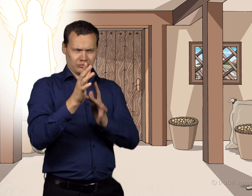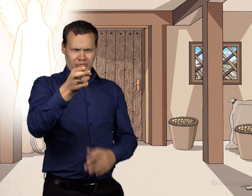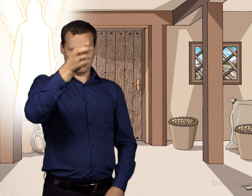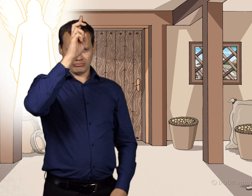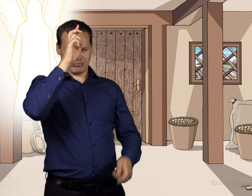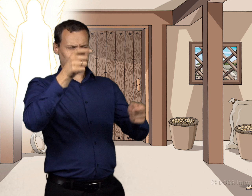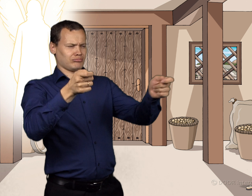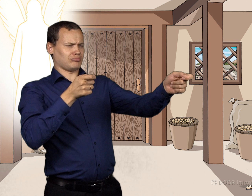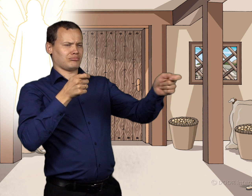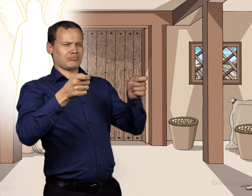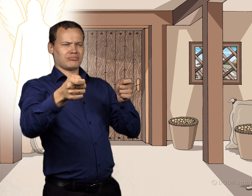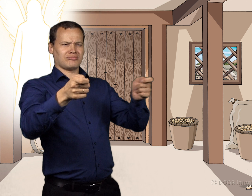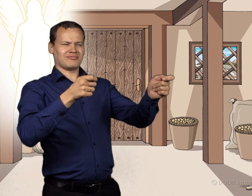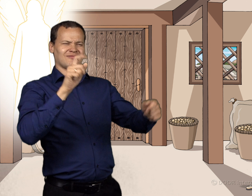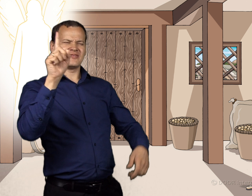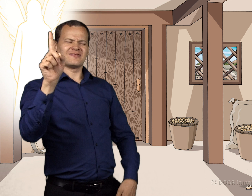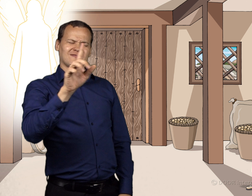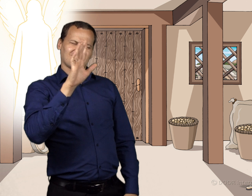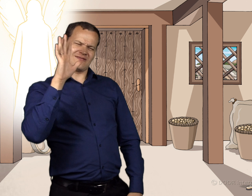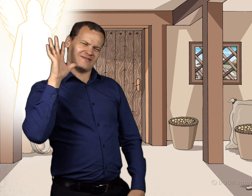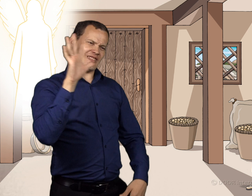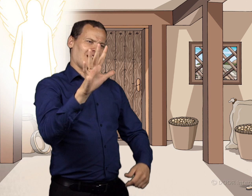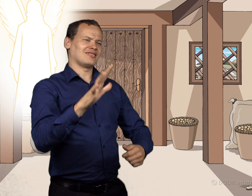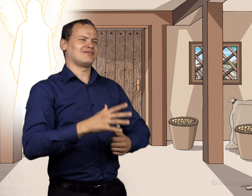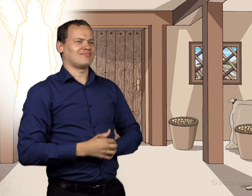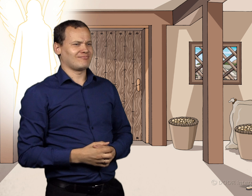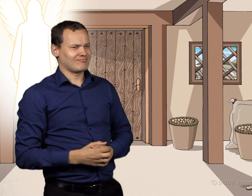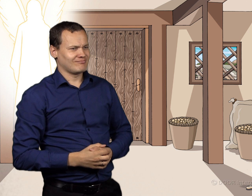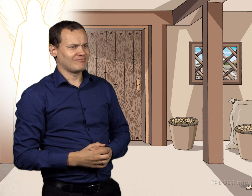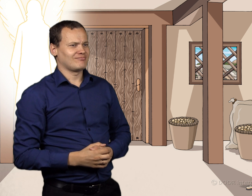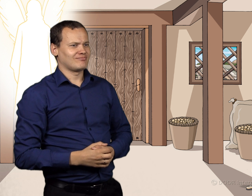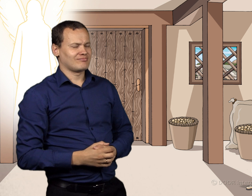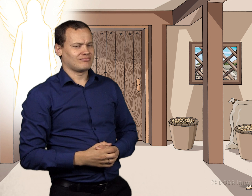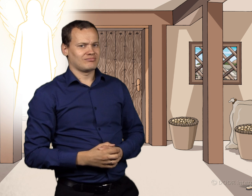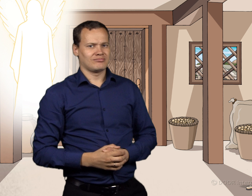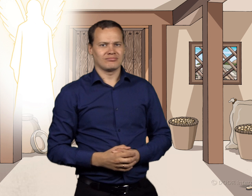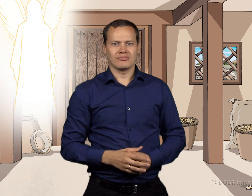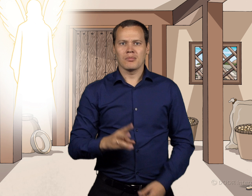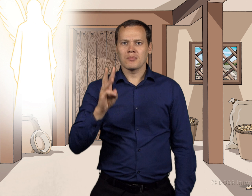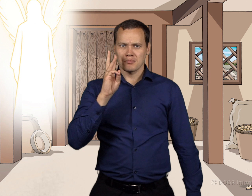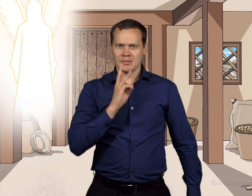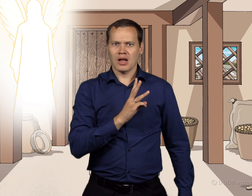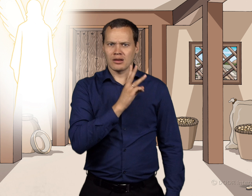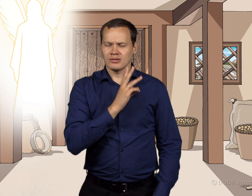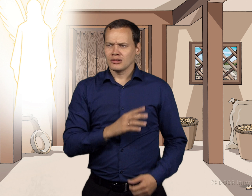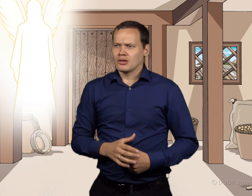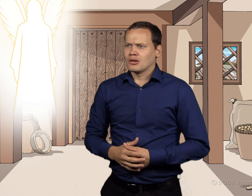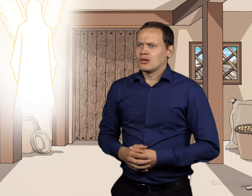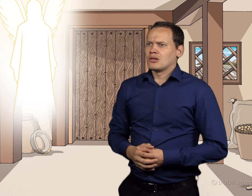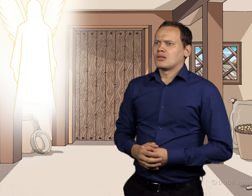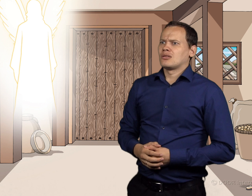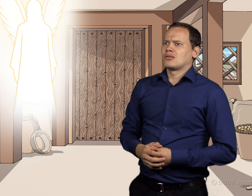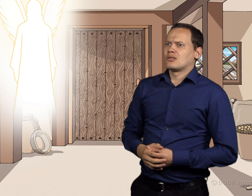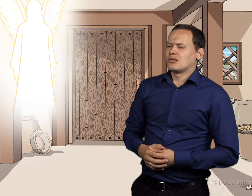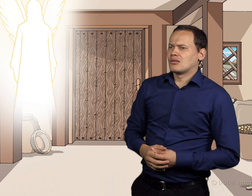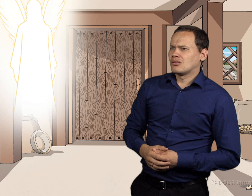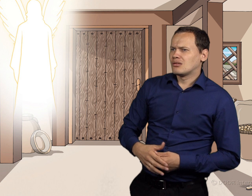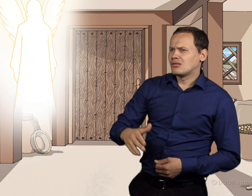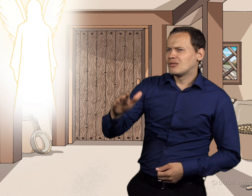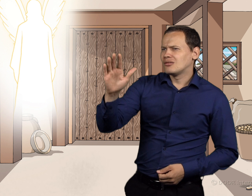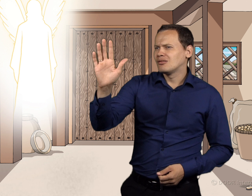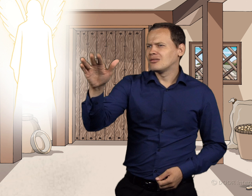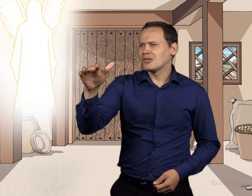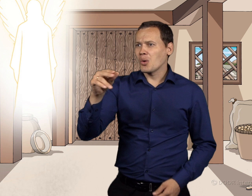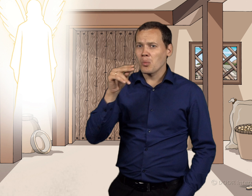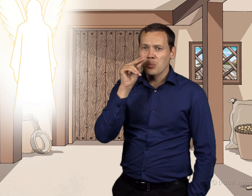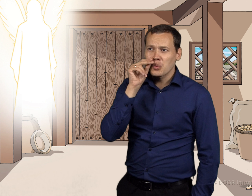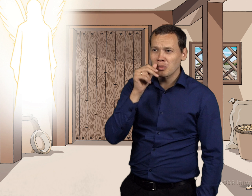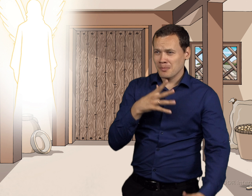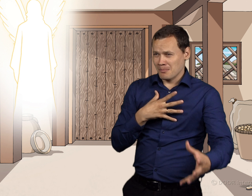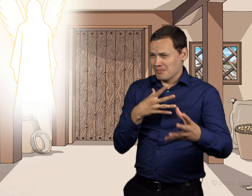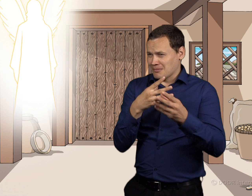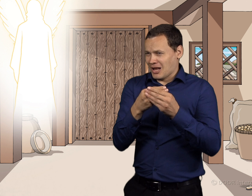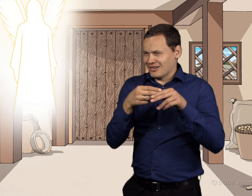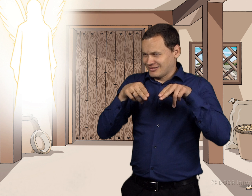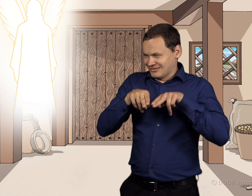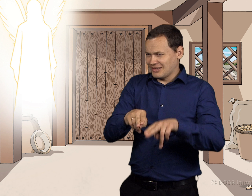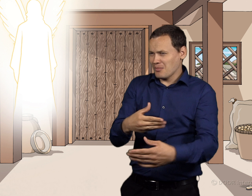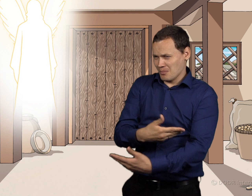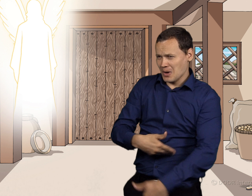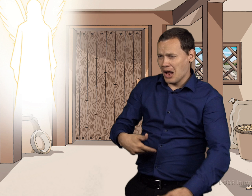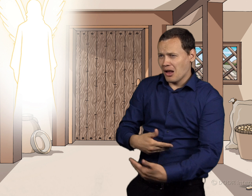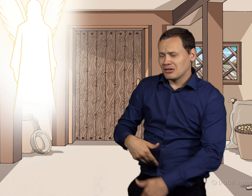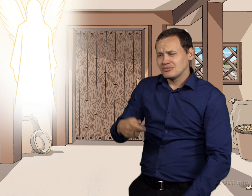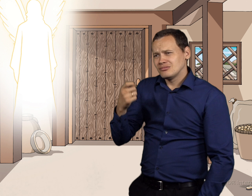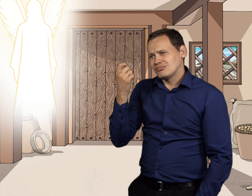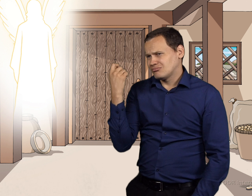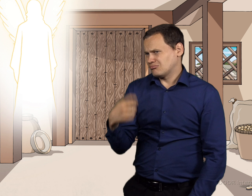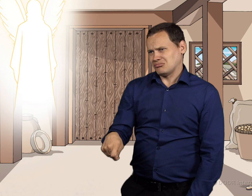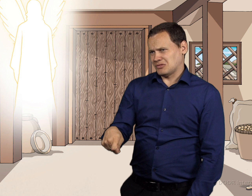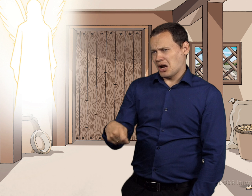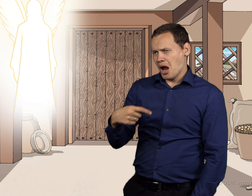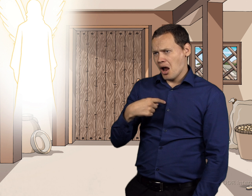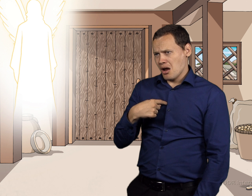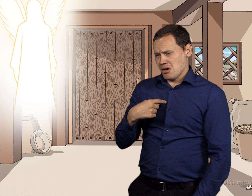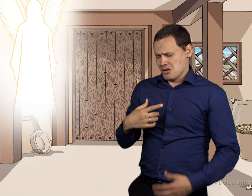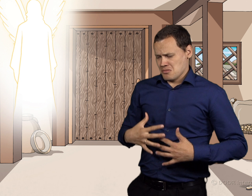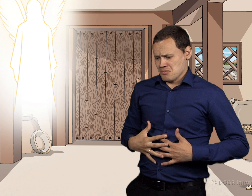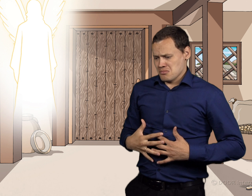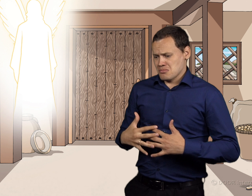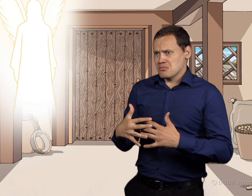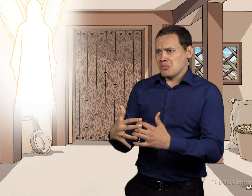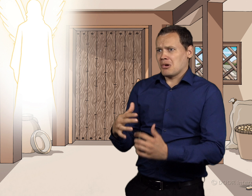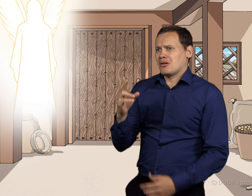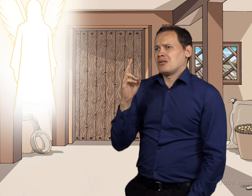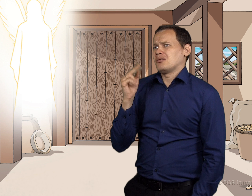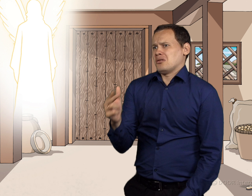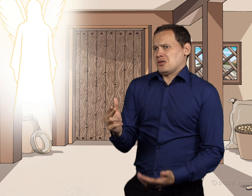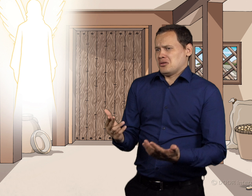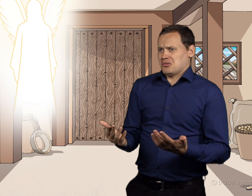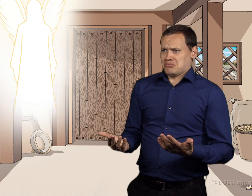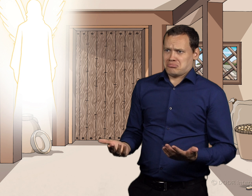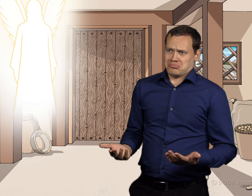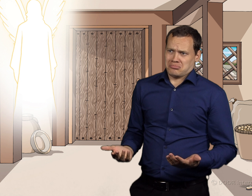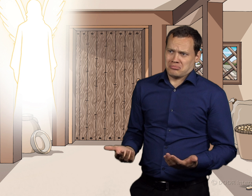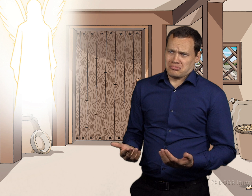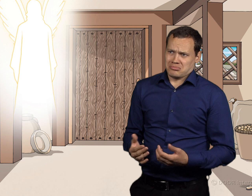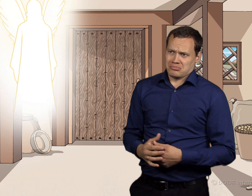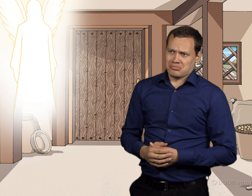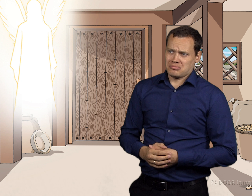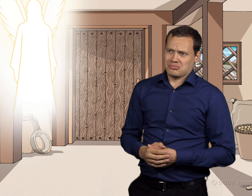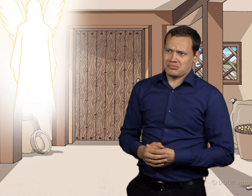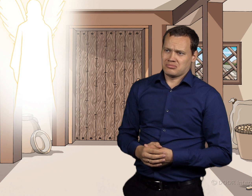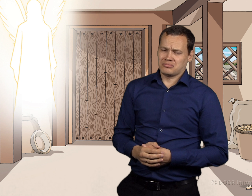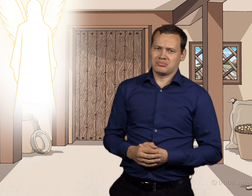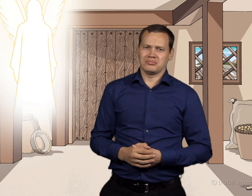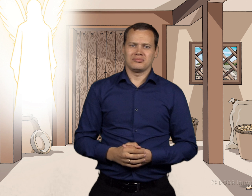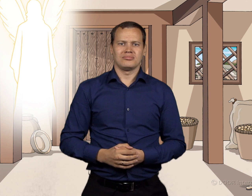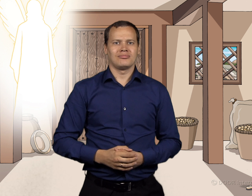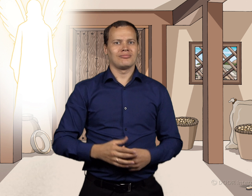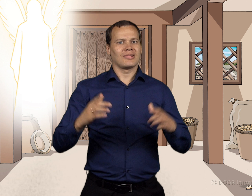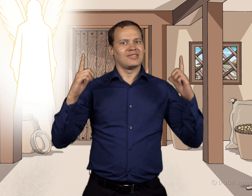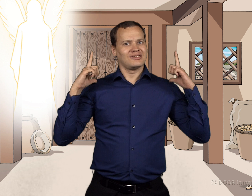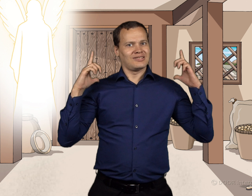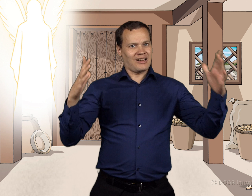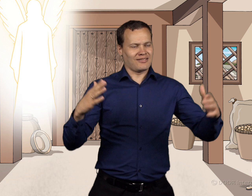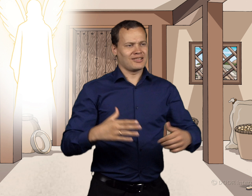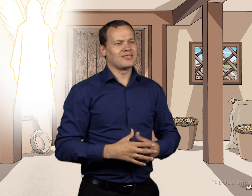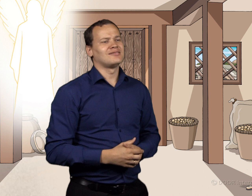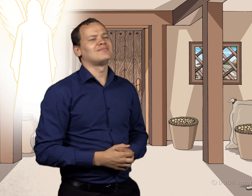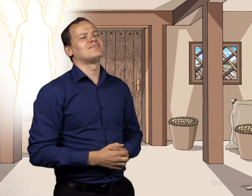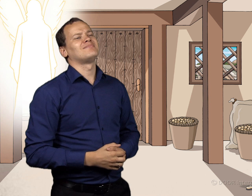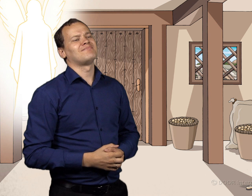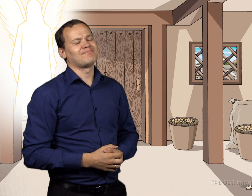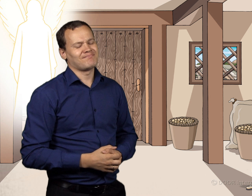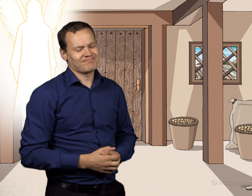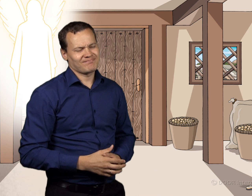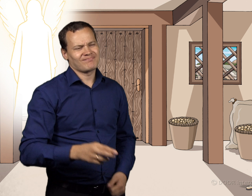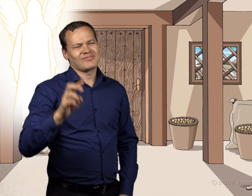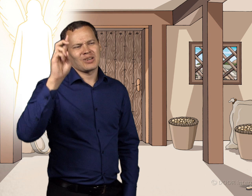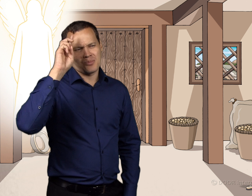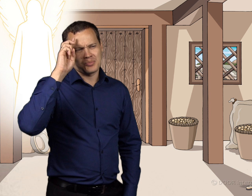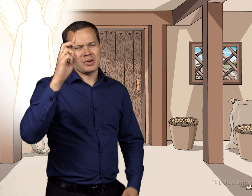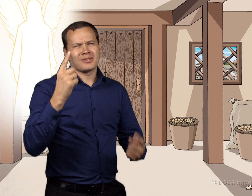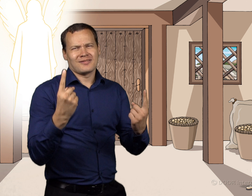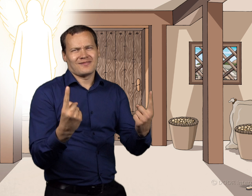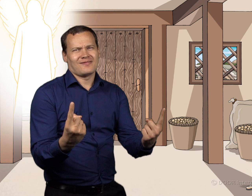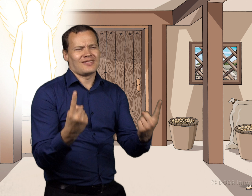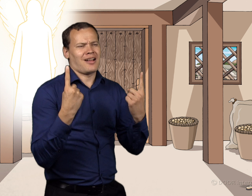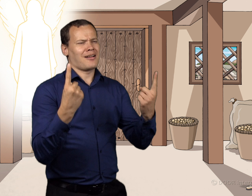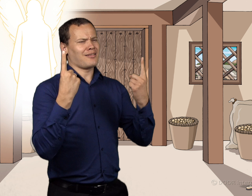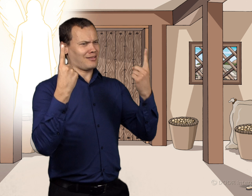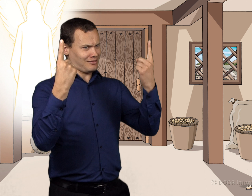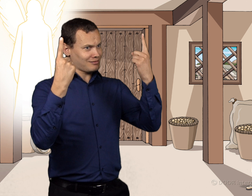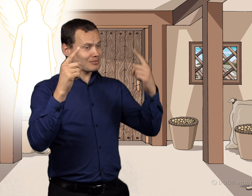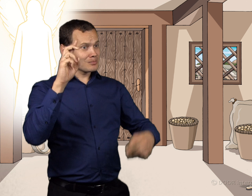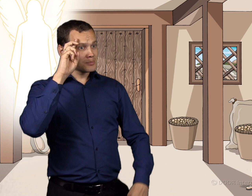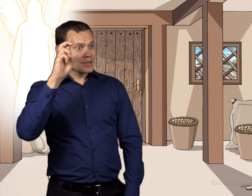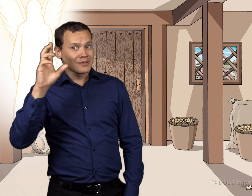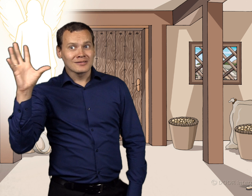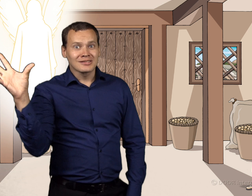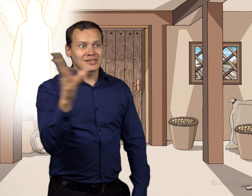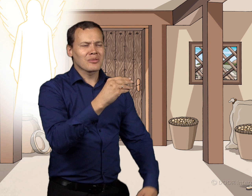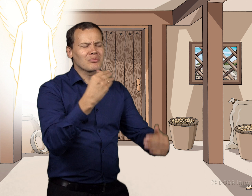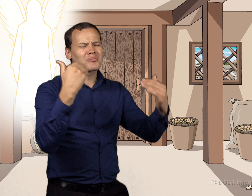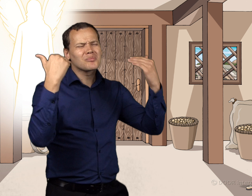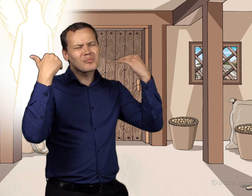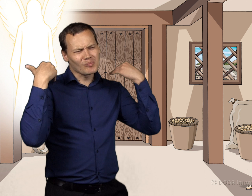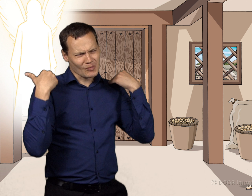The angel replied, “The Holy Spirit will come upon you, and the power of the Most High will overshadow you.